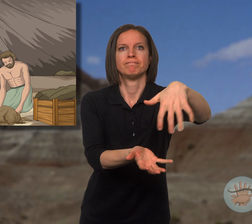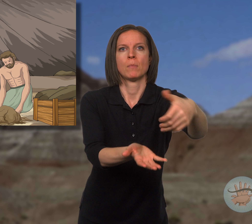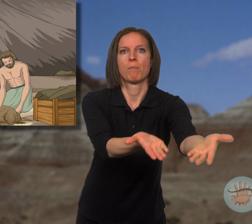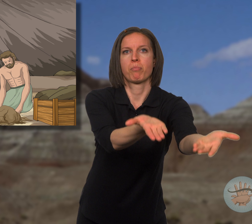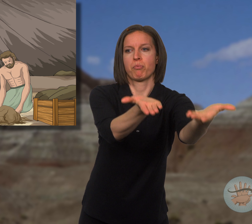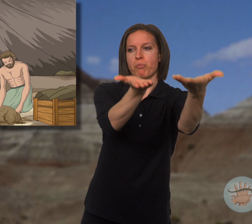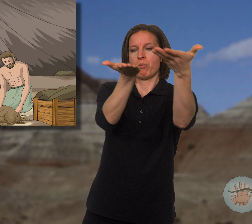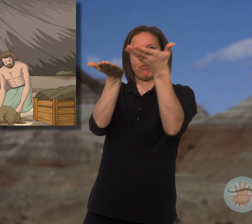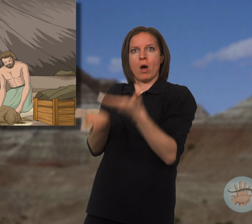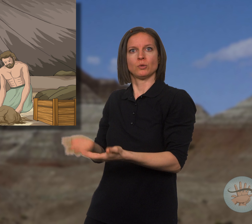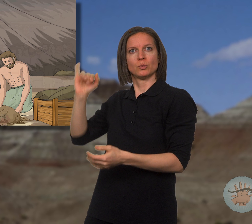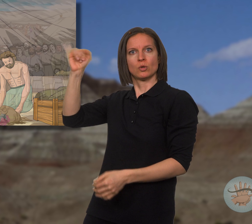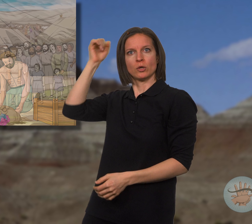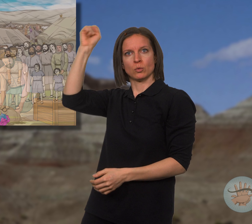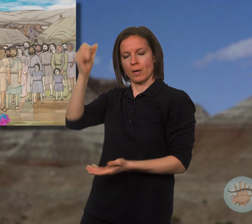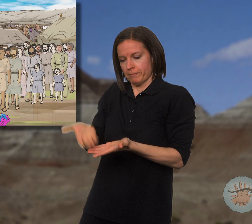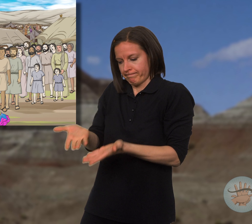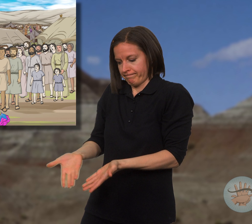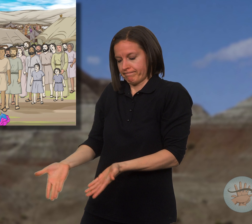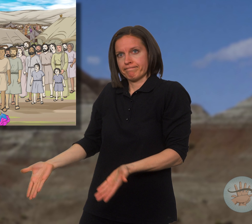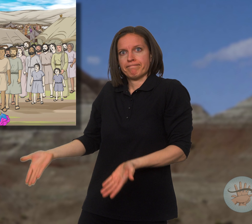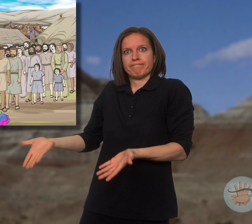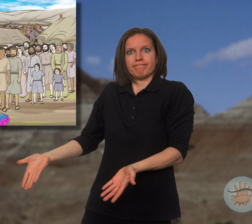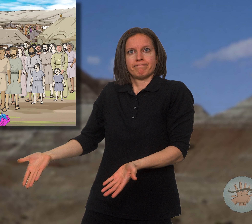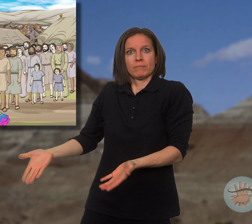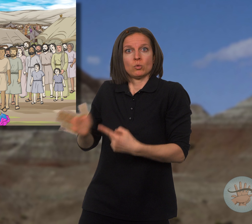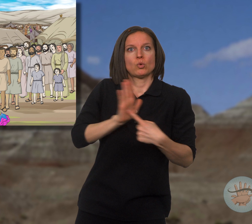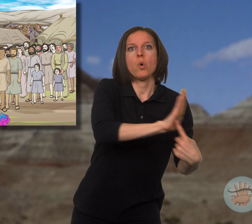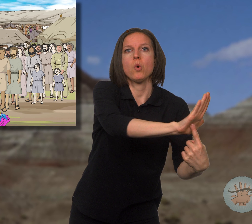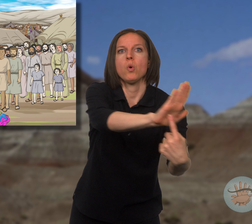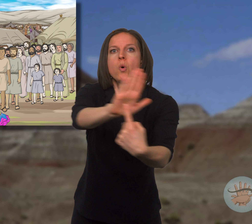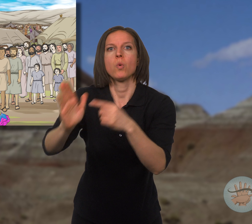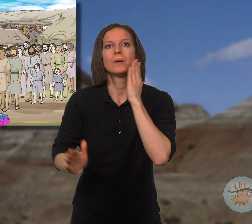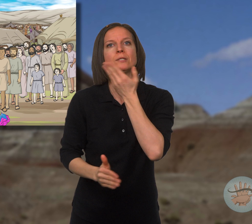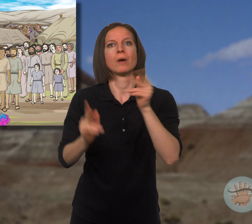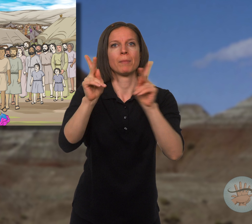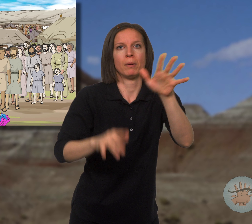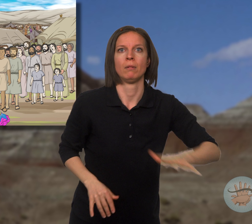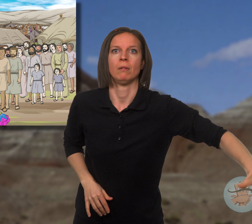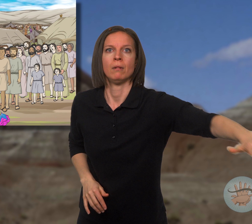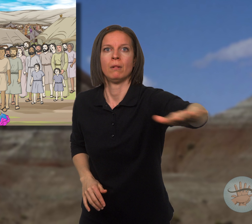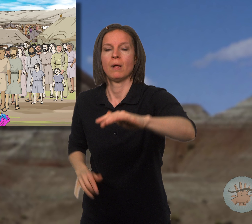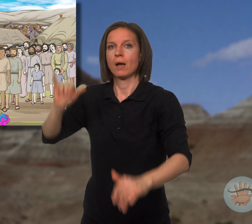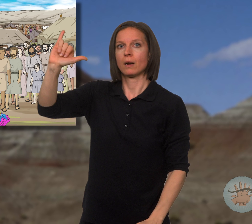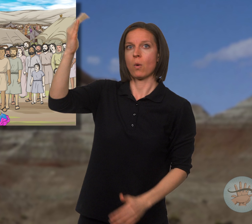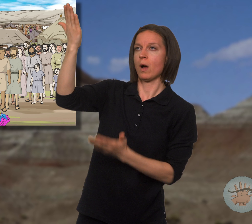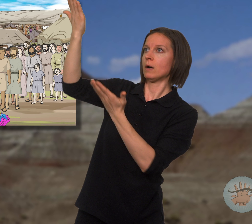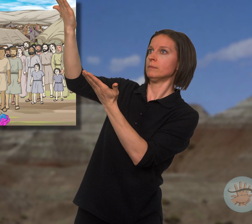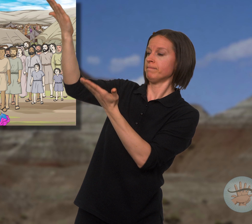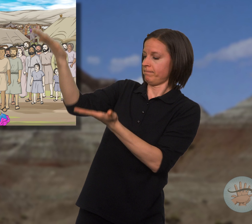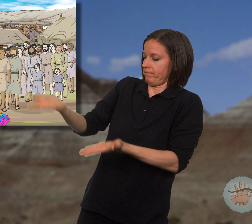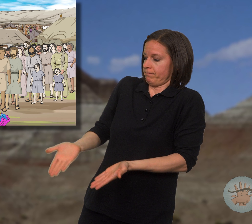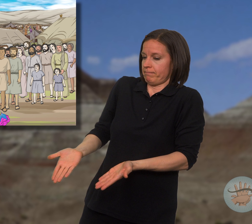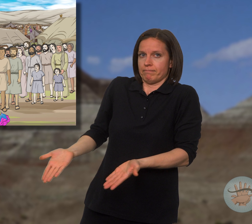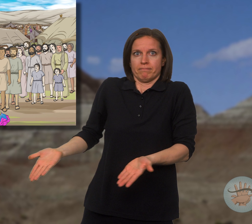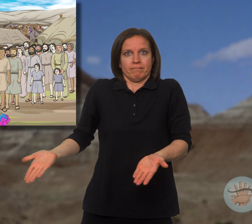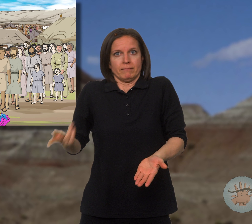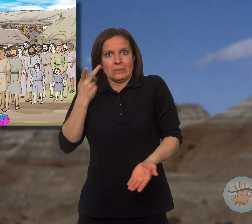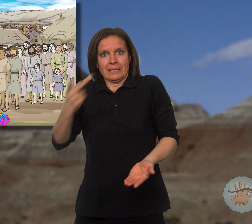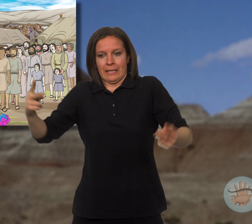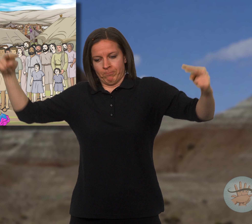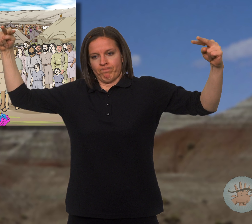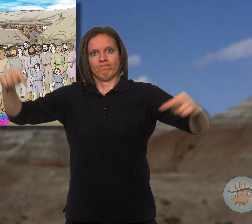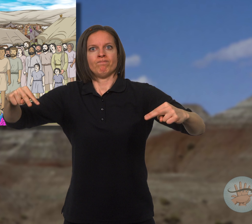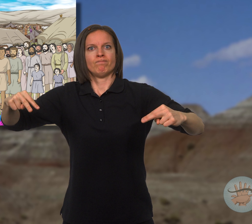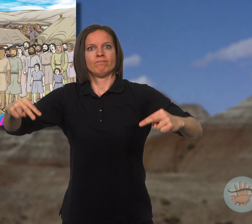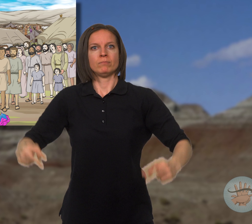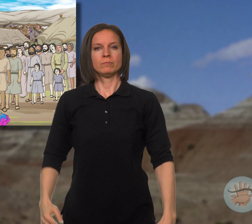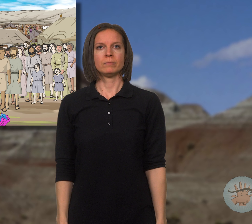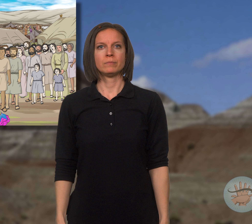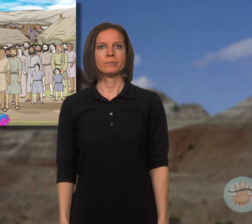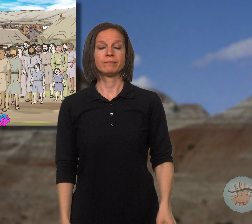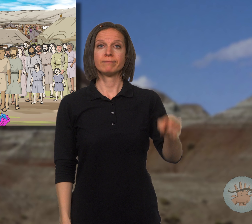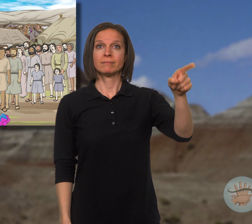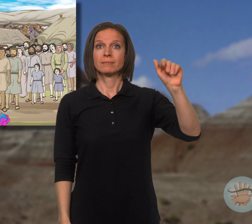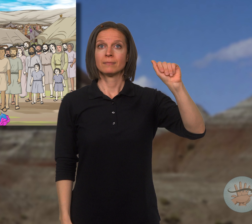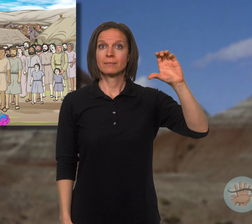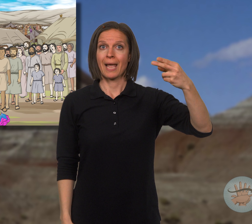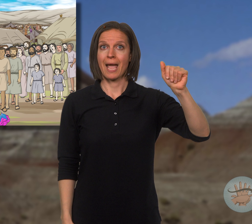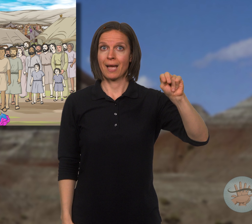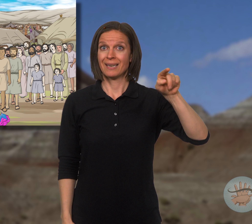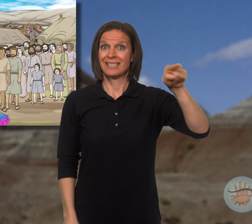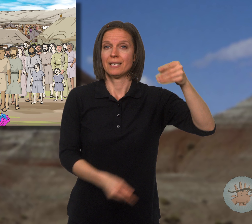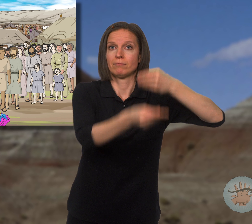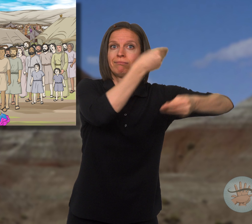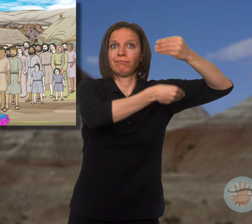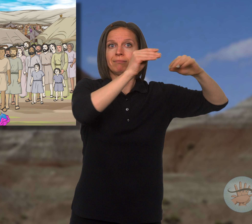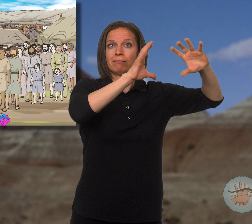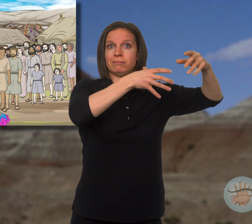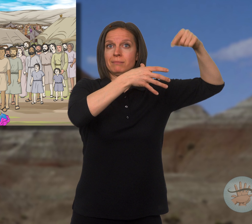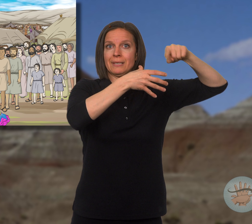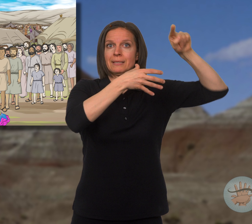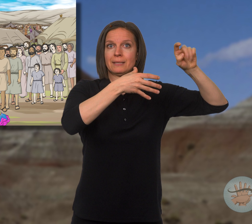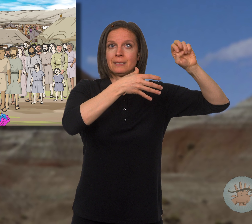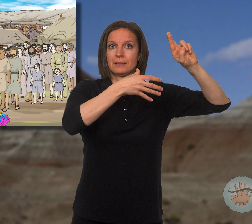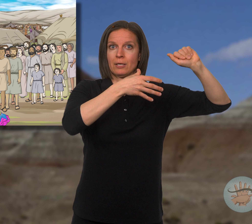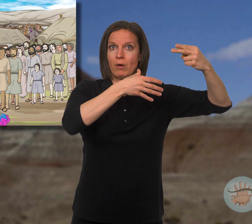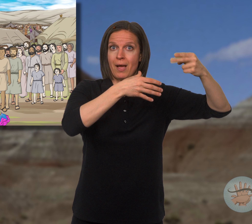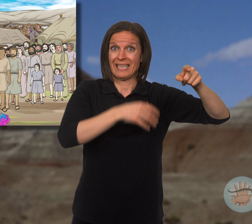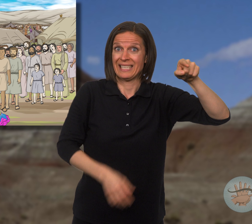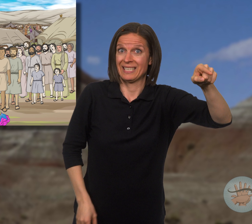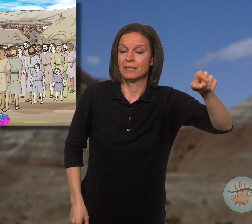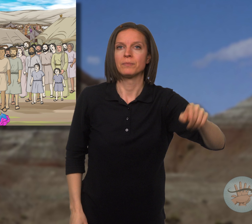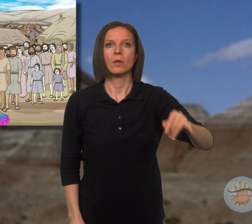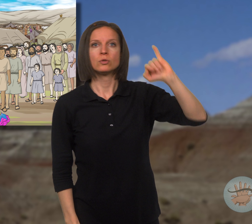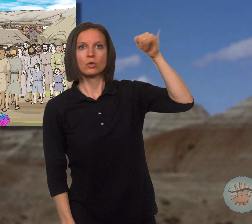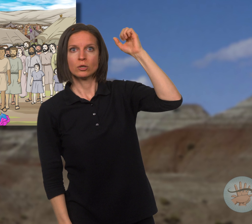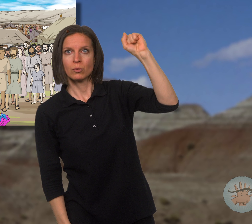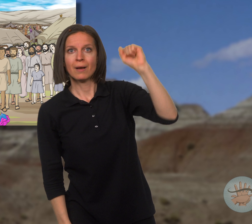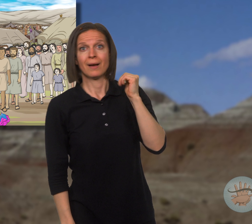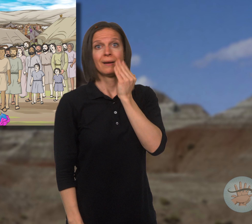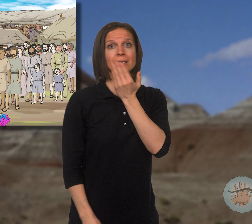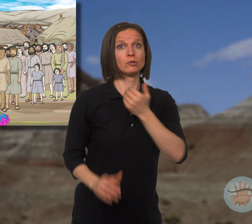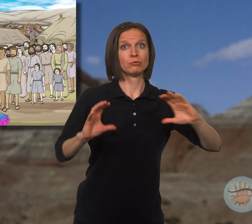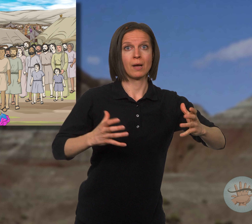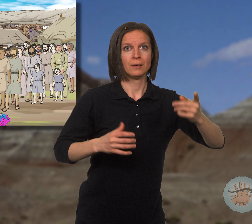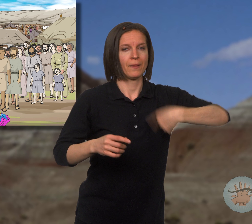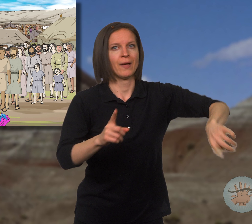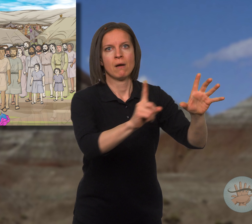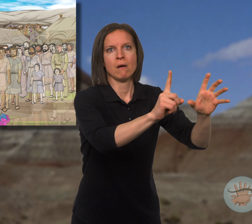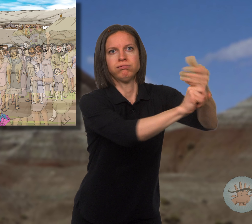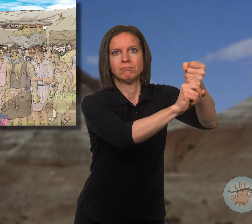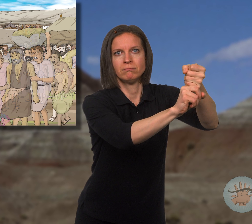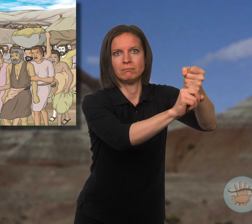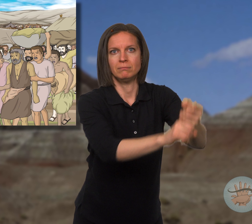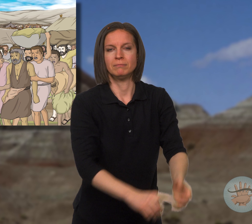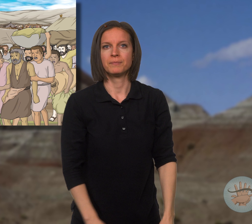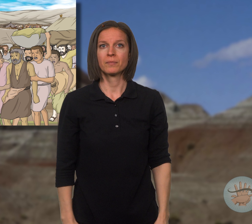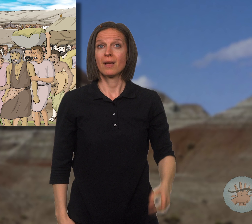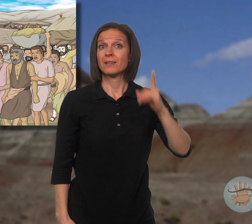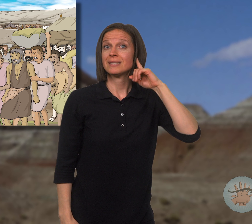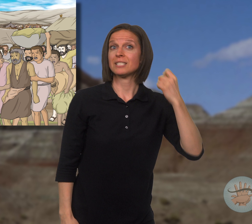They took the things from inside the tent, brought them to Joshua and all the Israelites, and spread them out before the LORD.